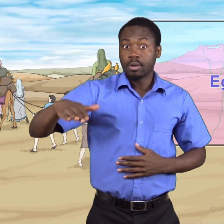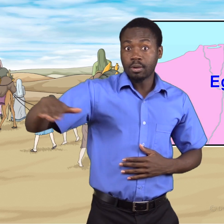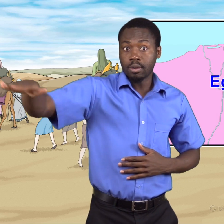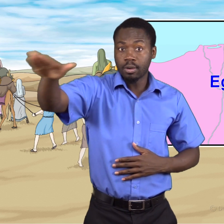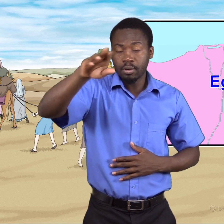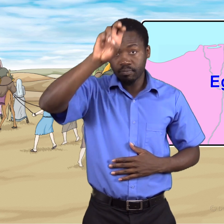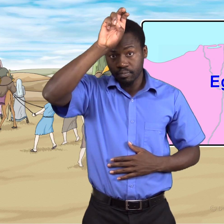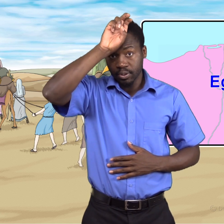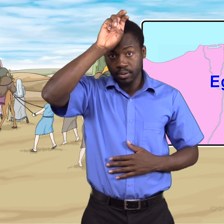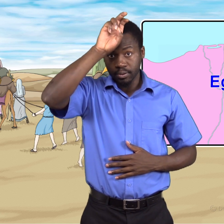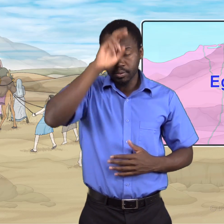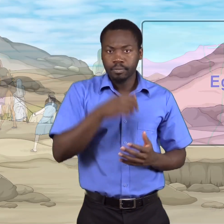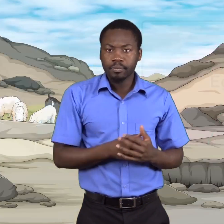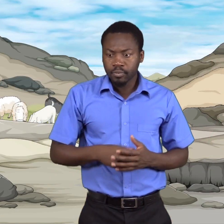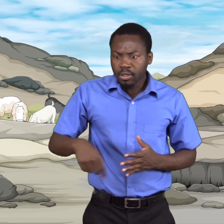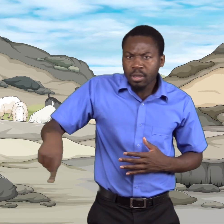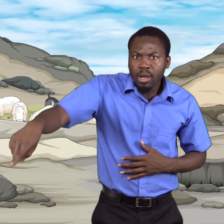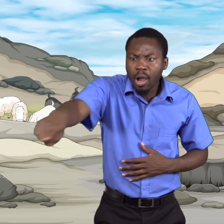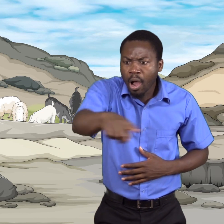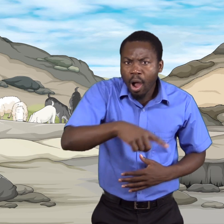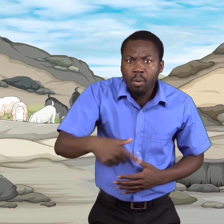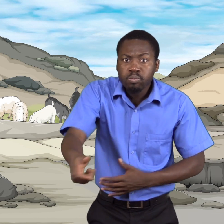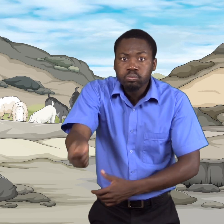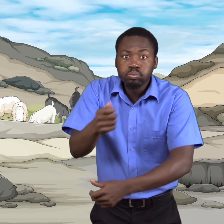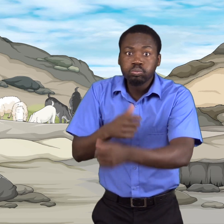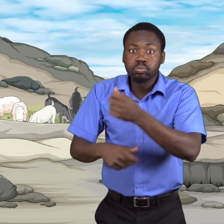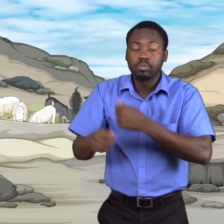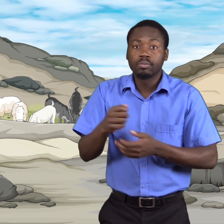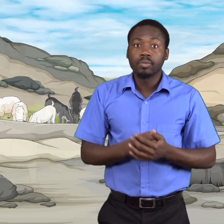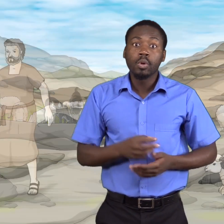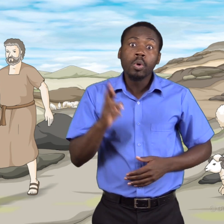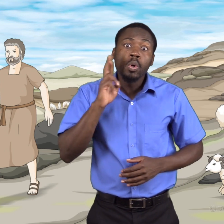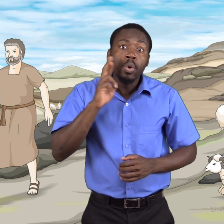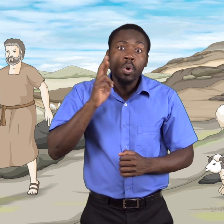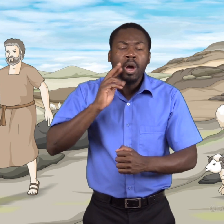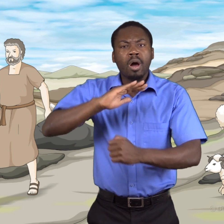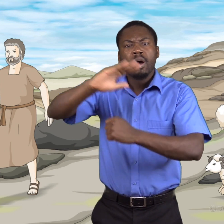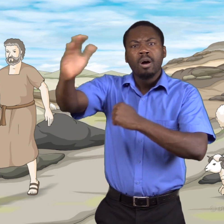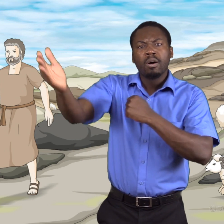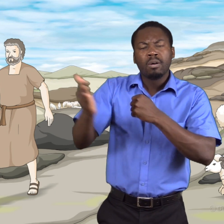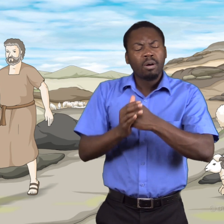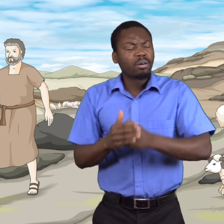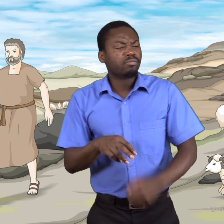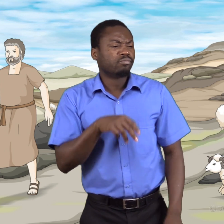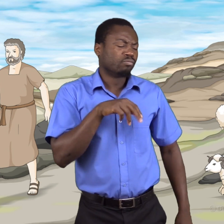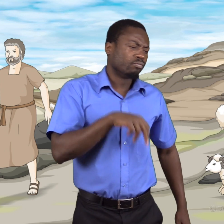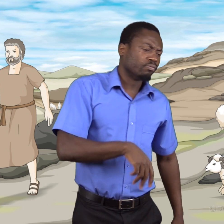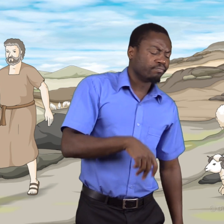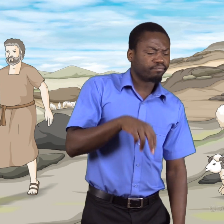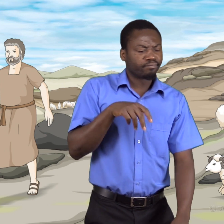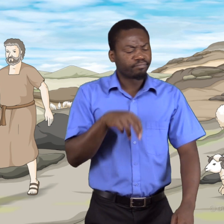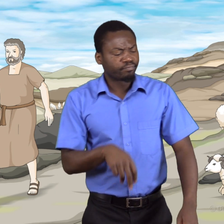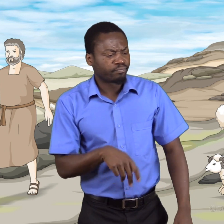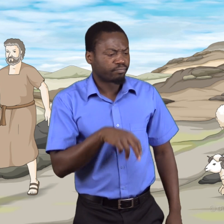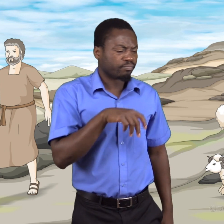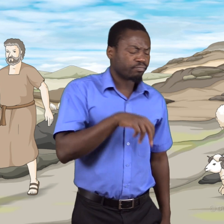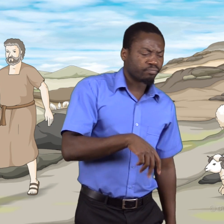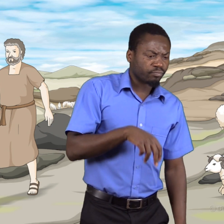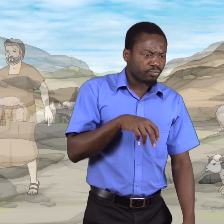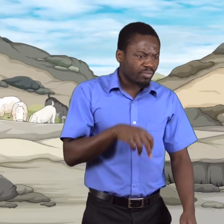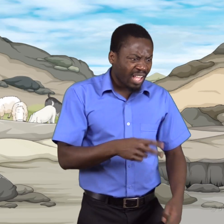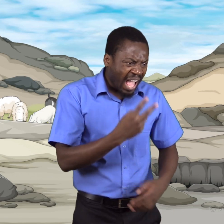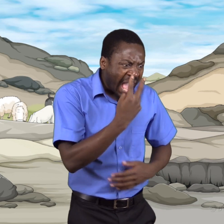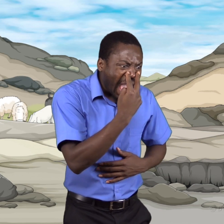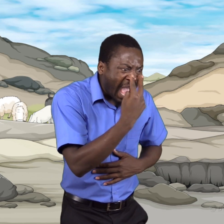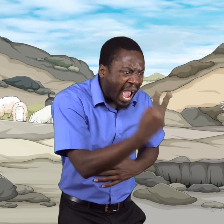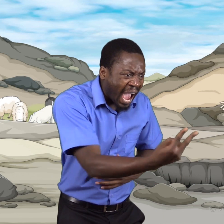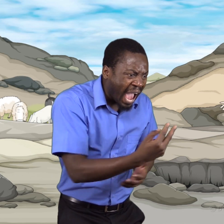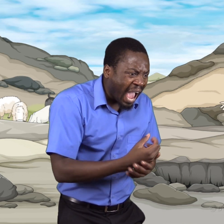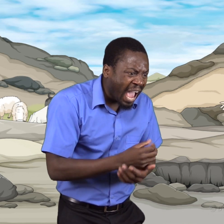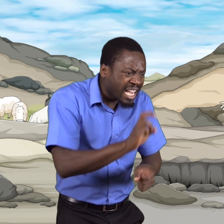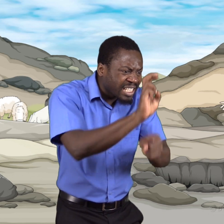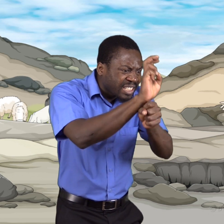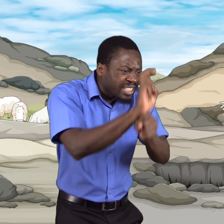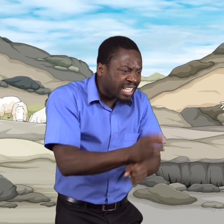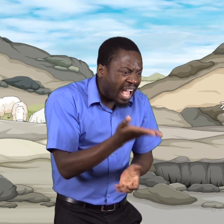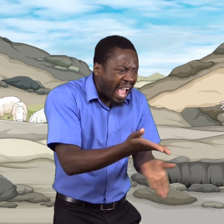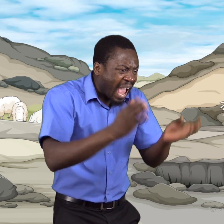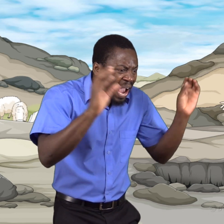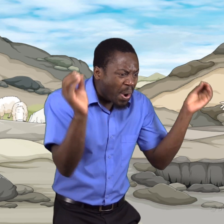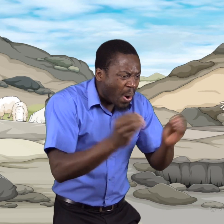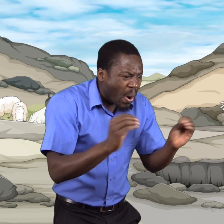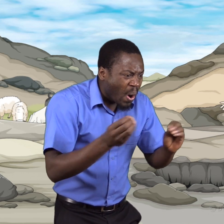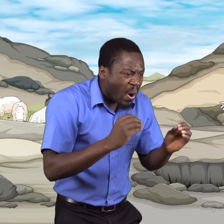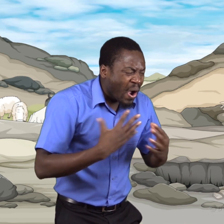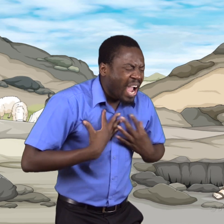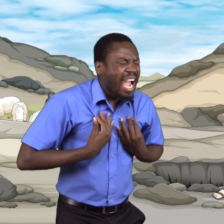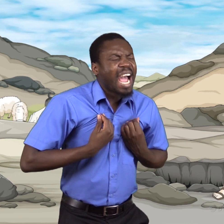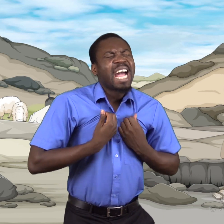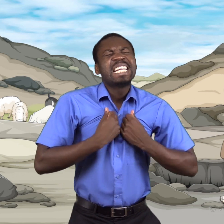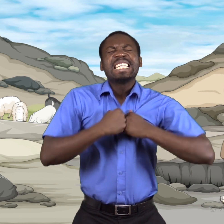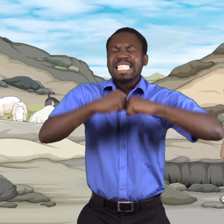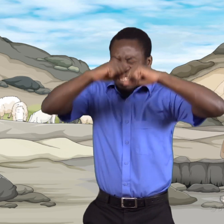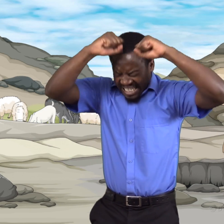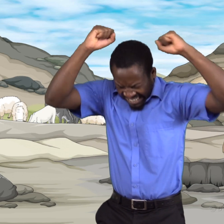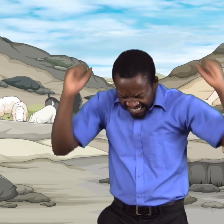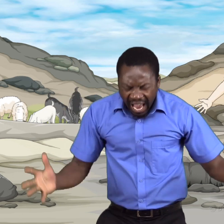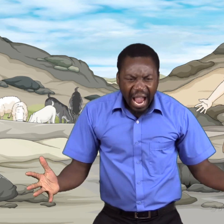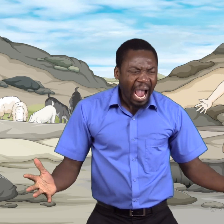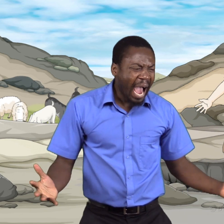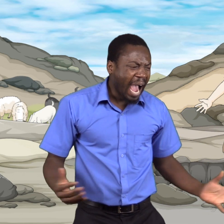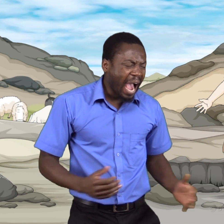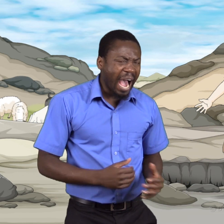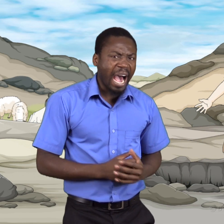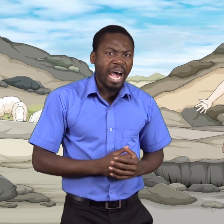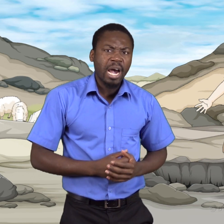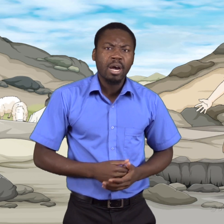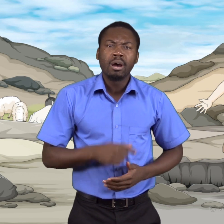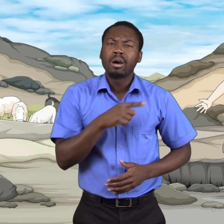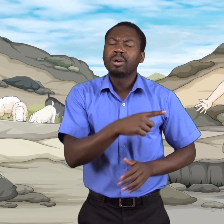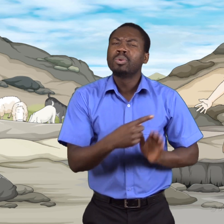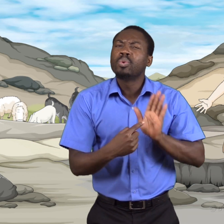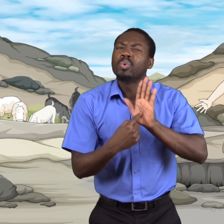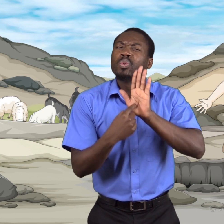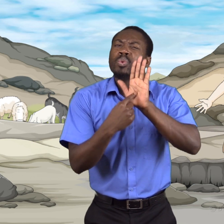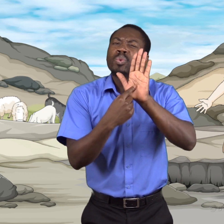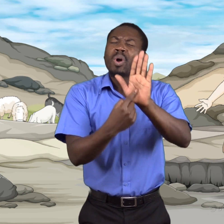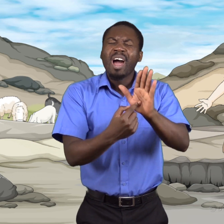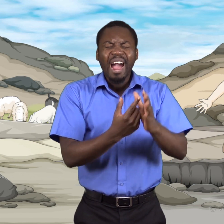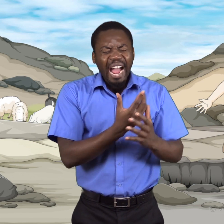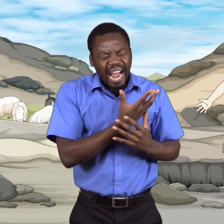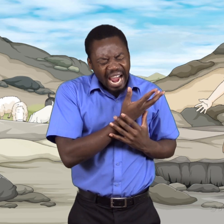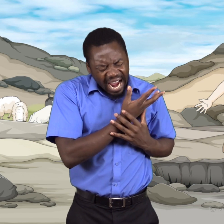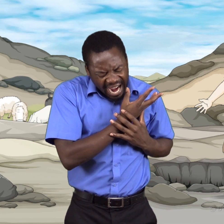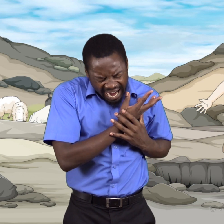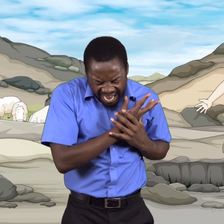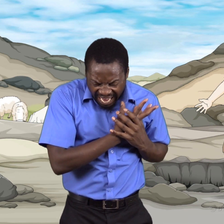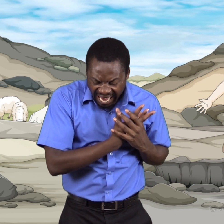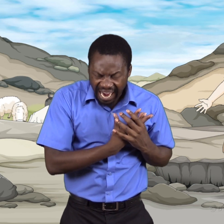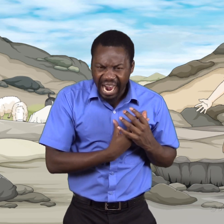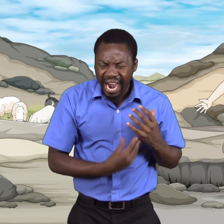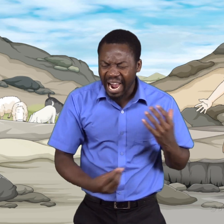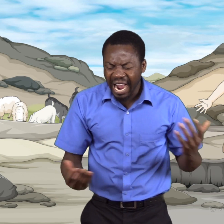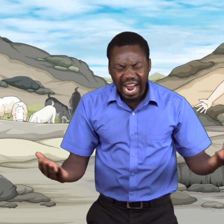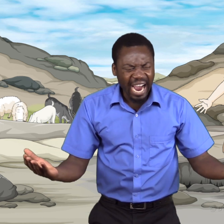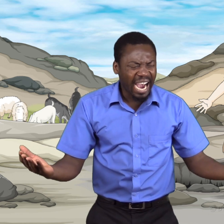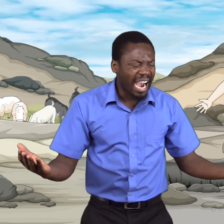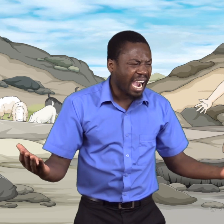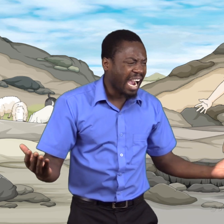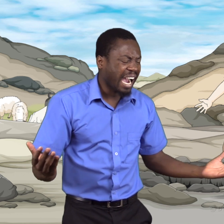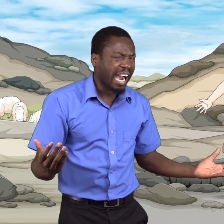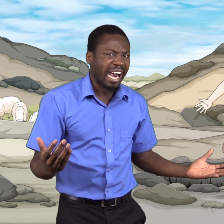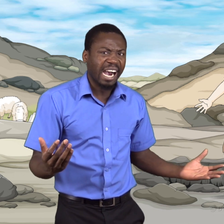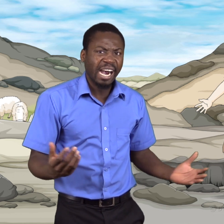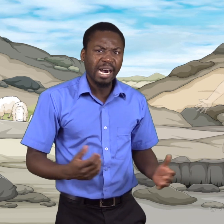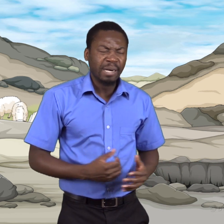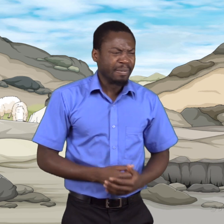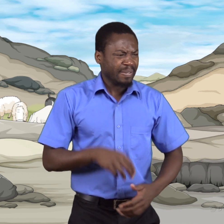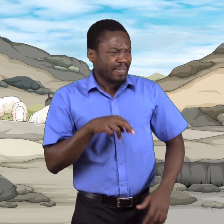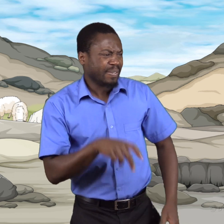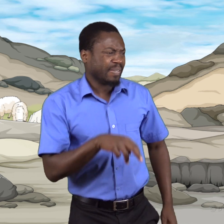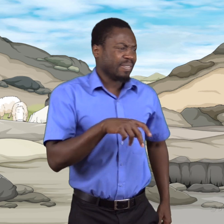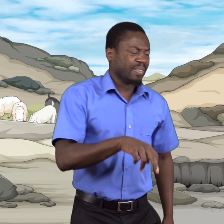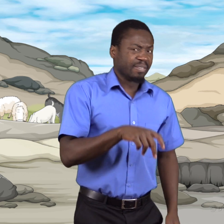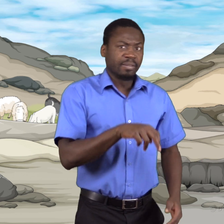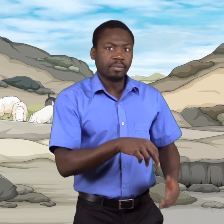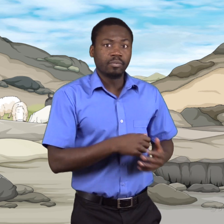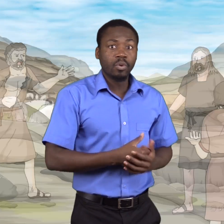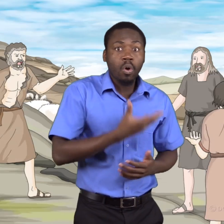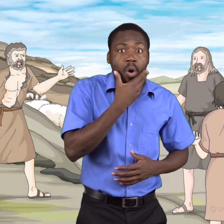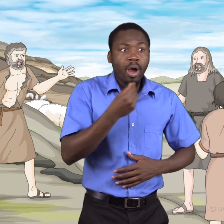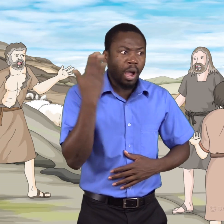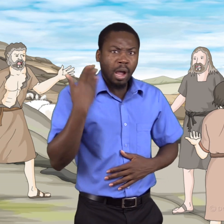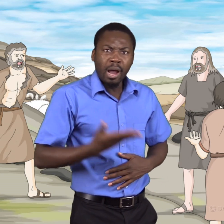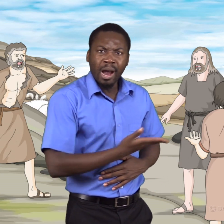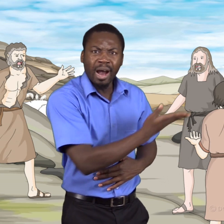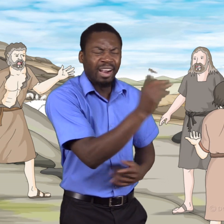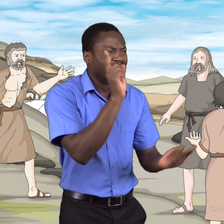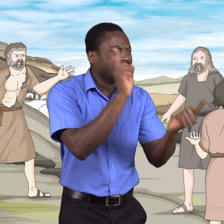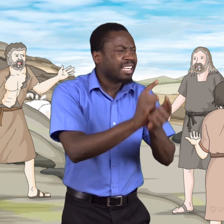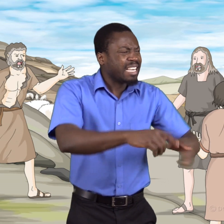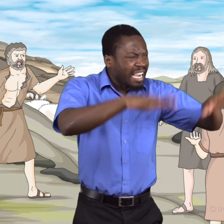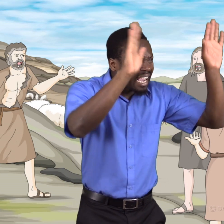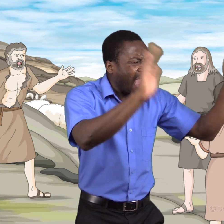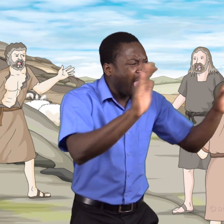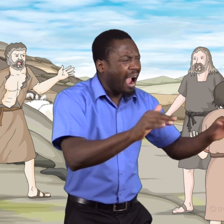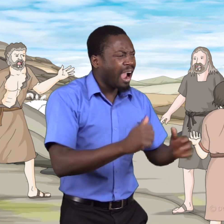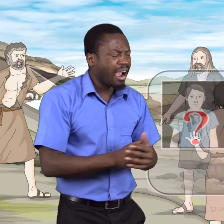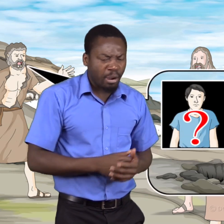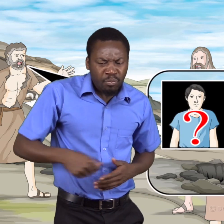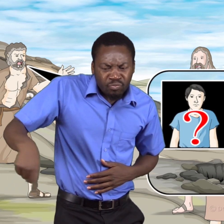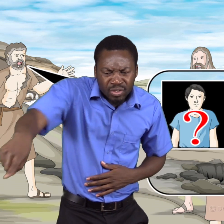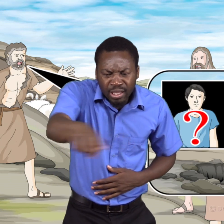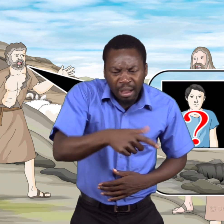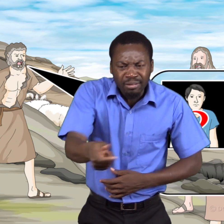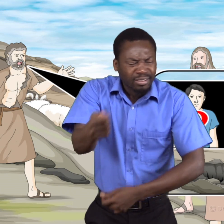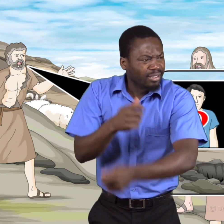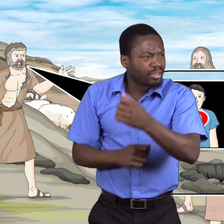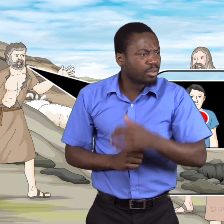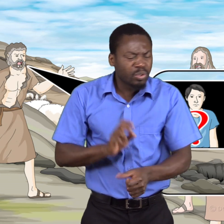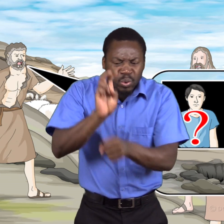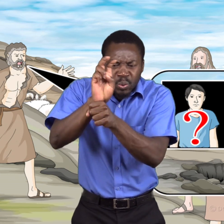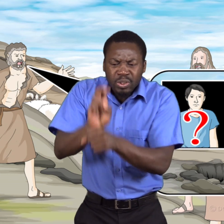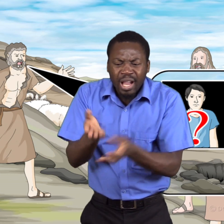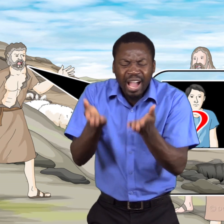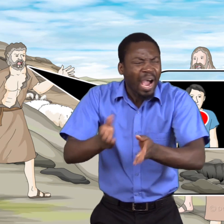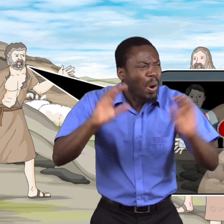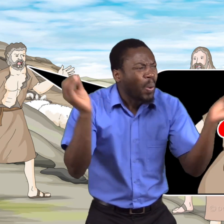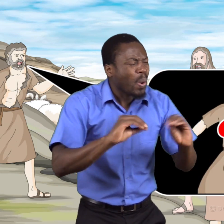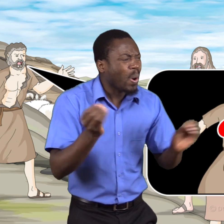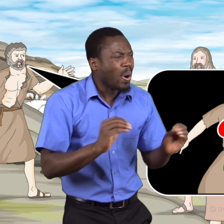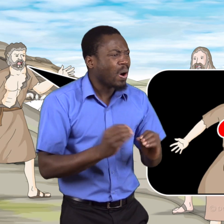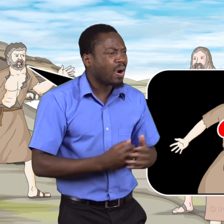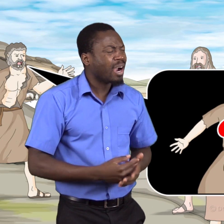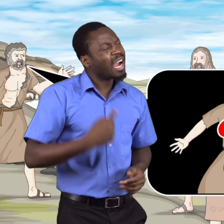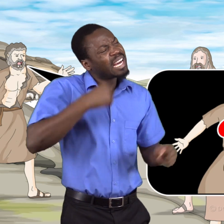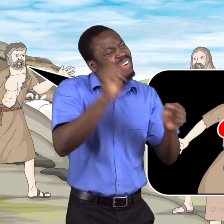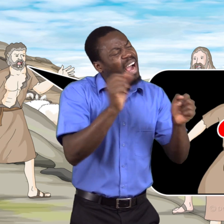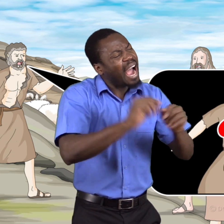When Reuben returned to the pit and saw that Joseph was not there, he tore his clothes, returned to his brothers, and said, “The boy is gone!